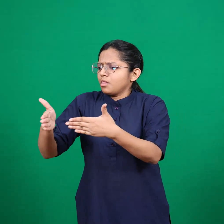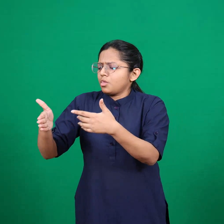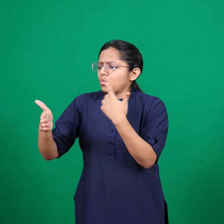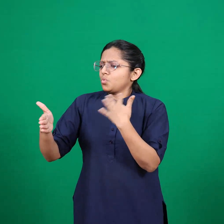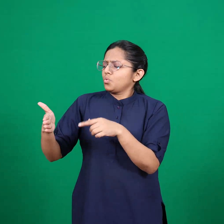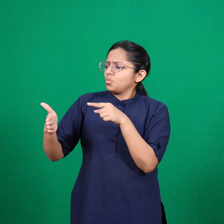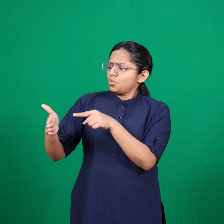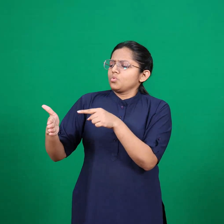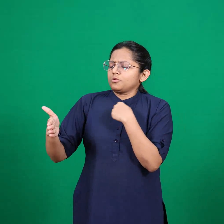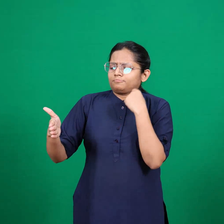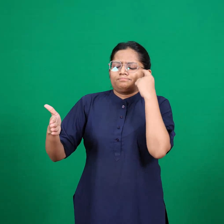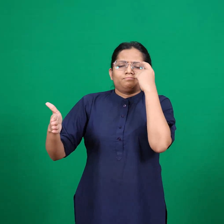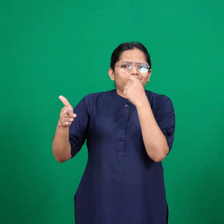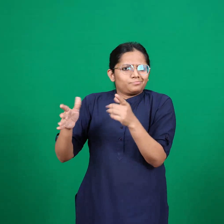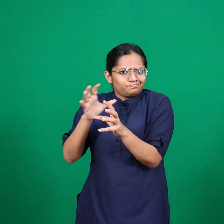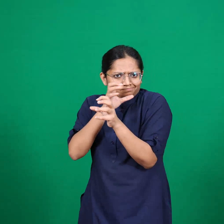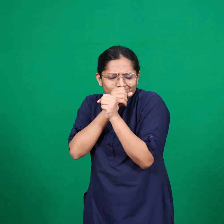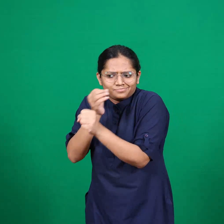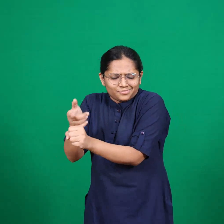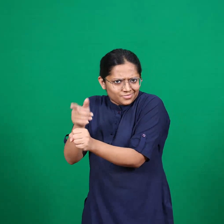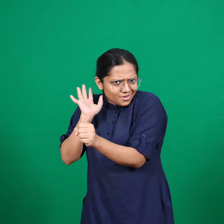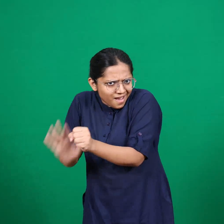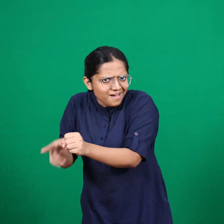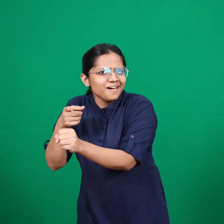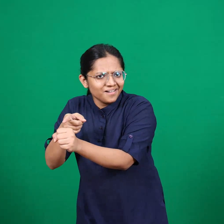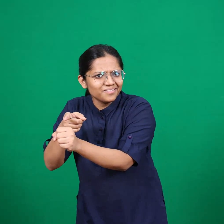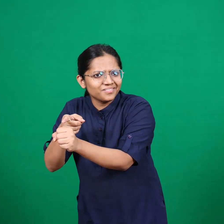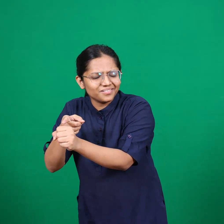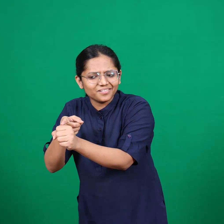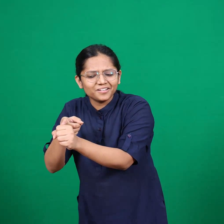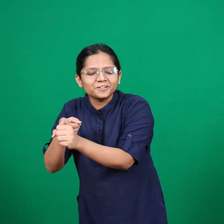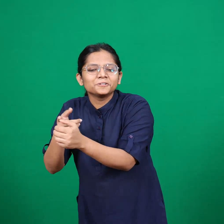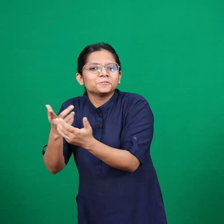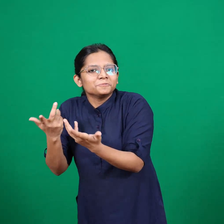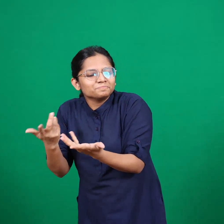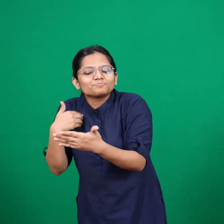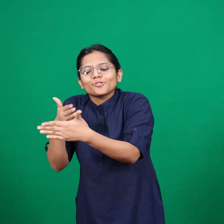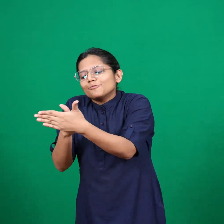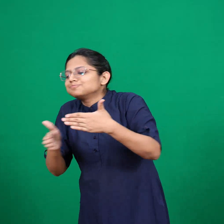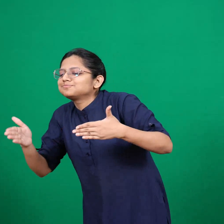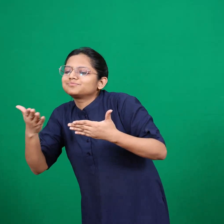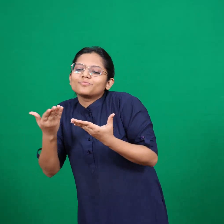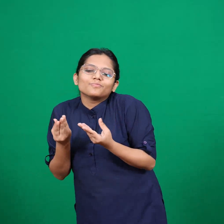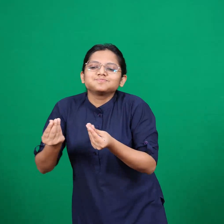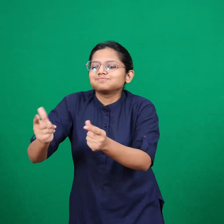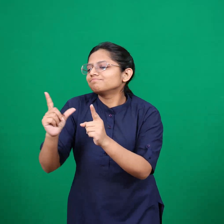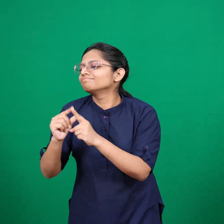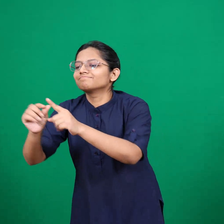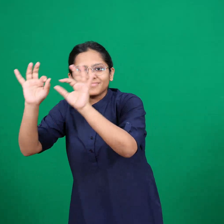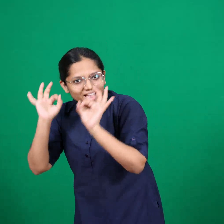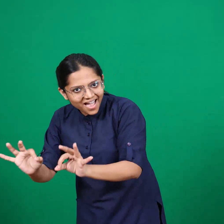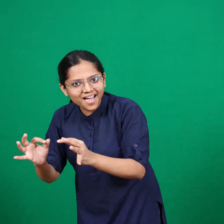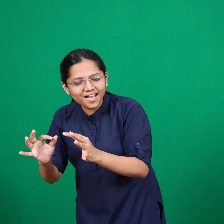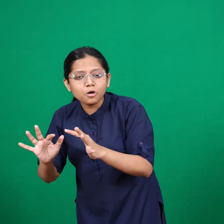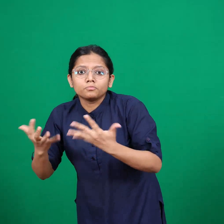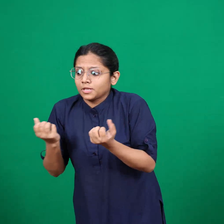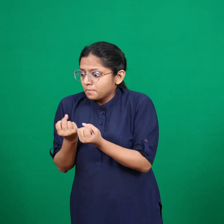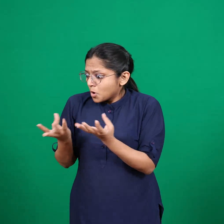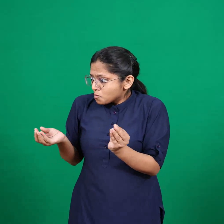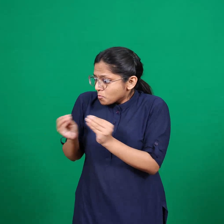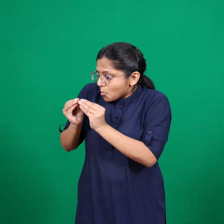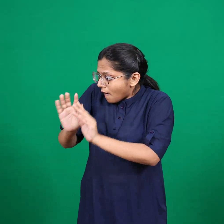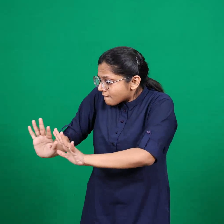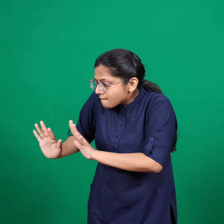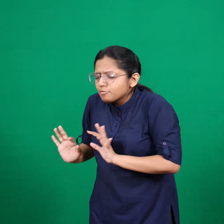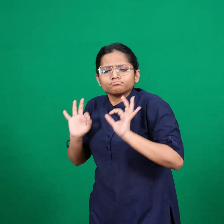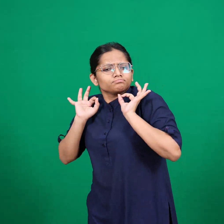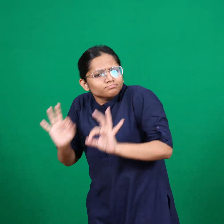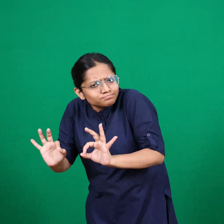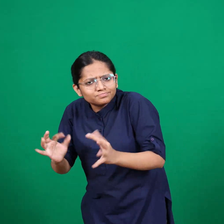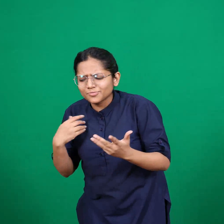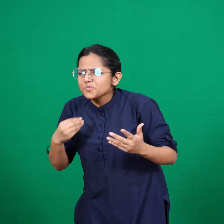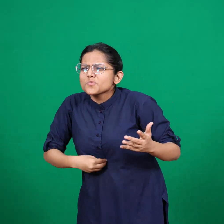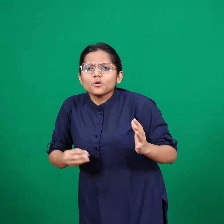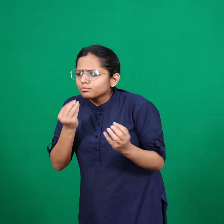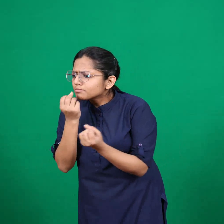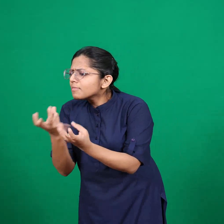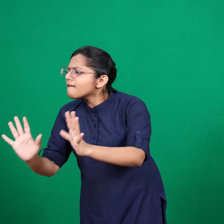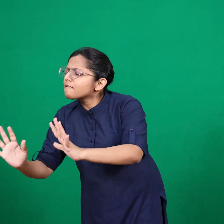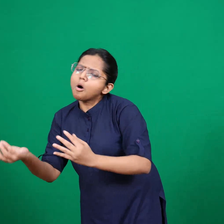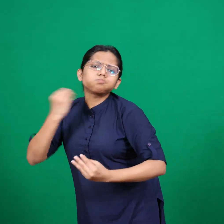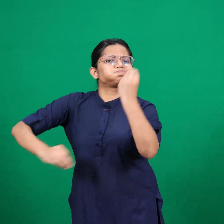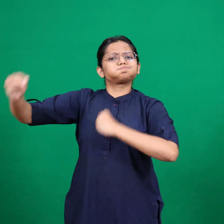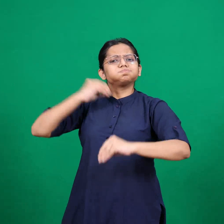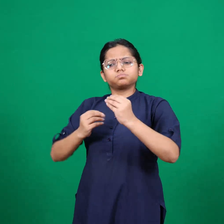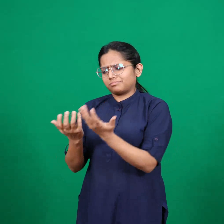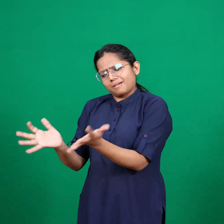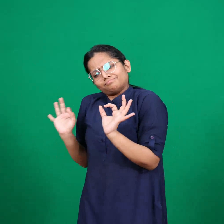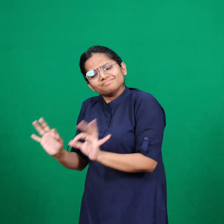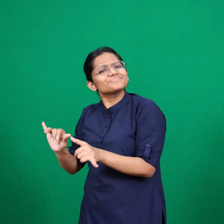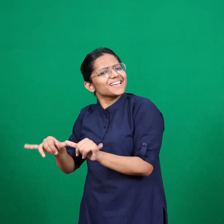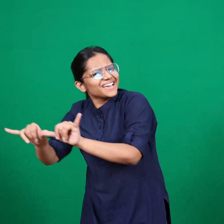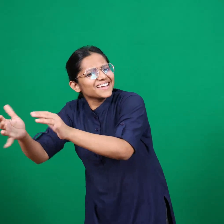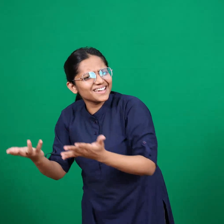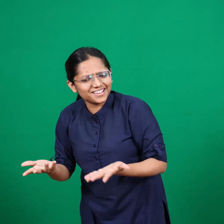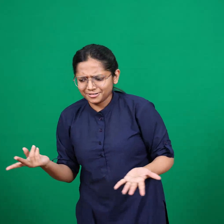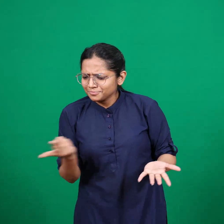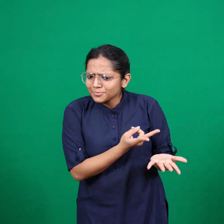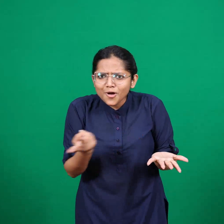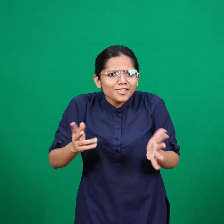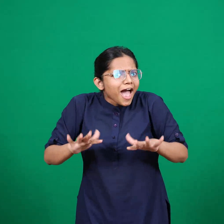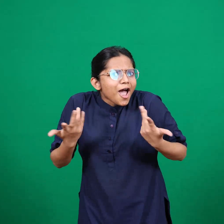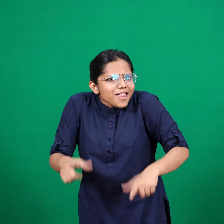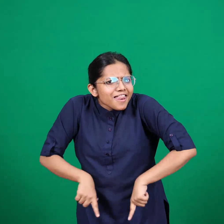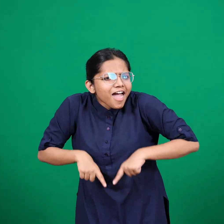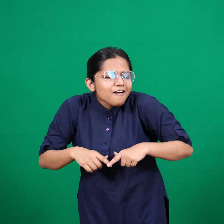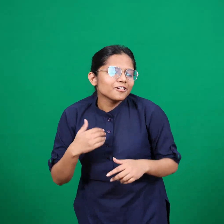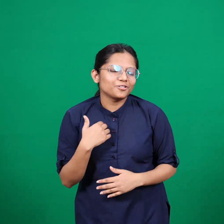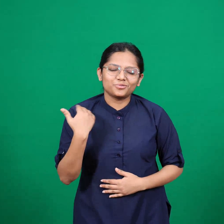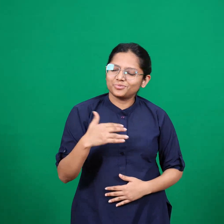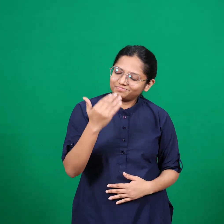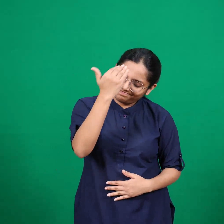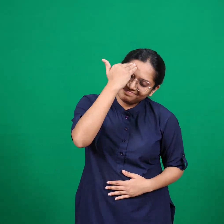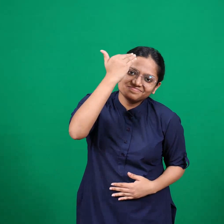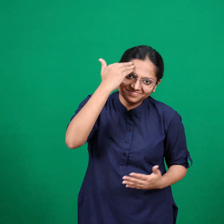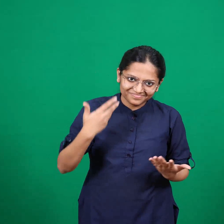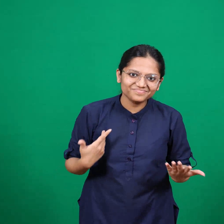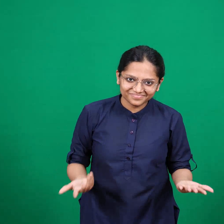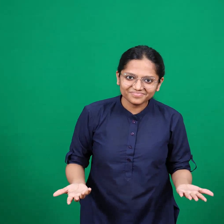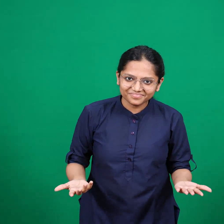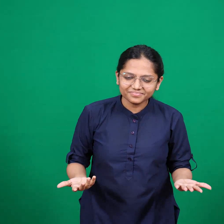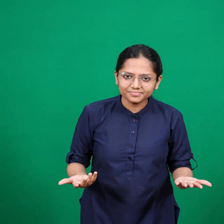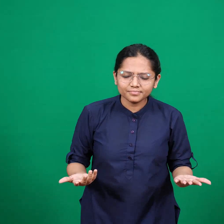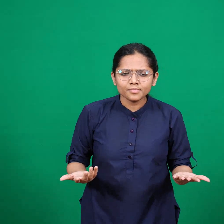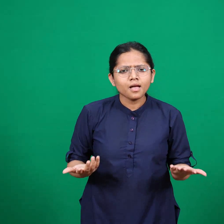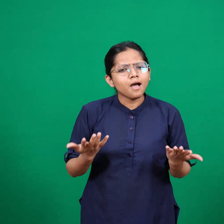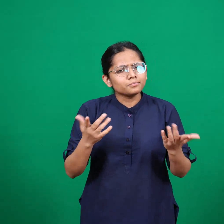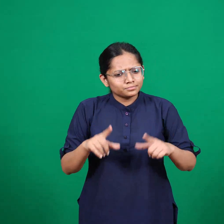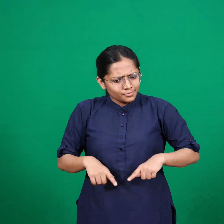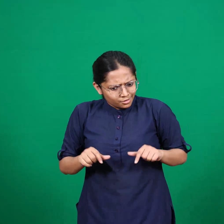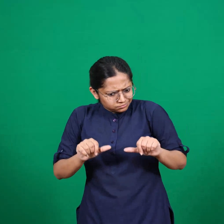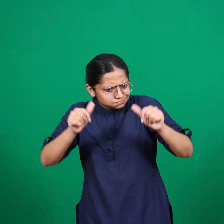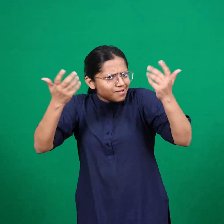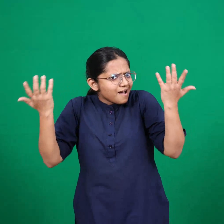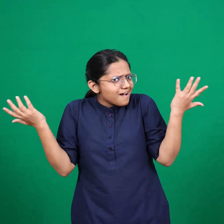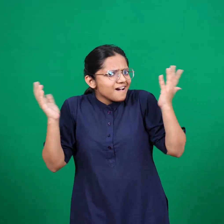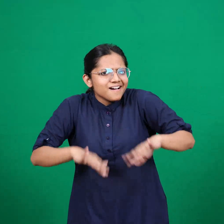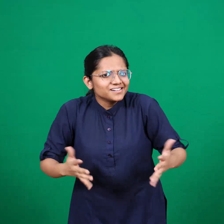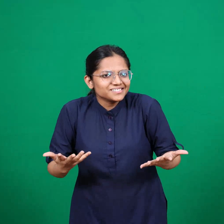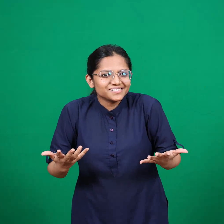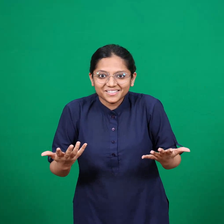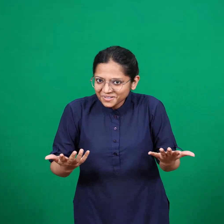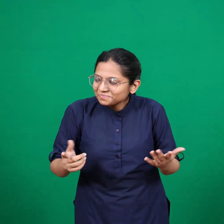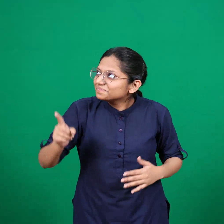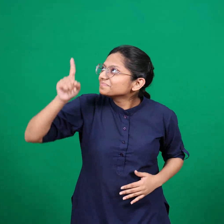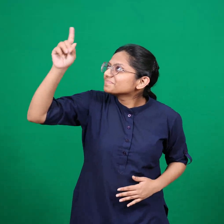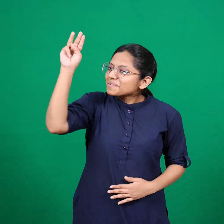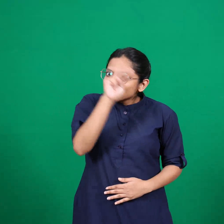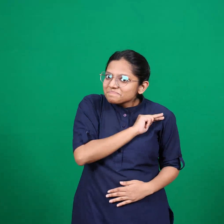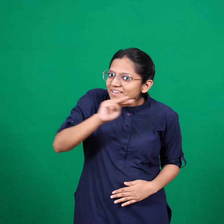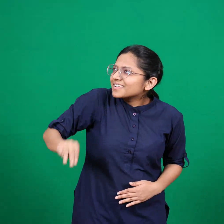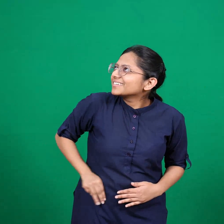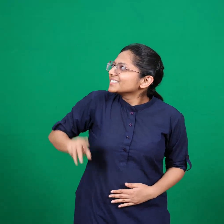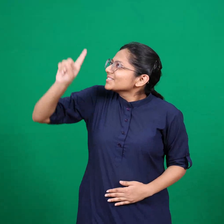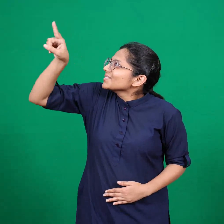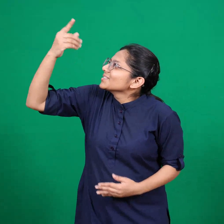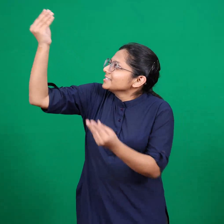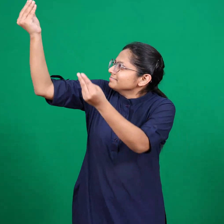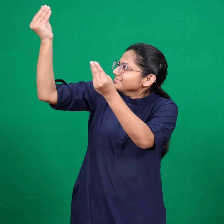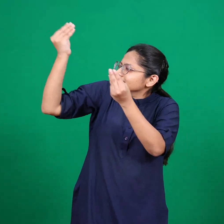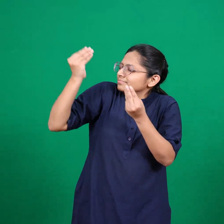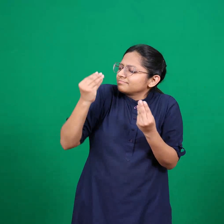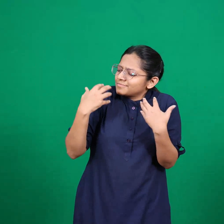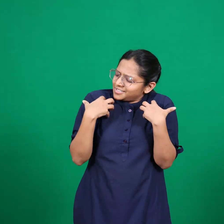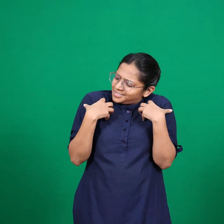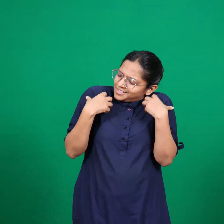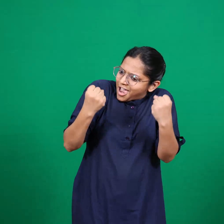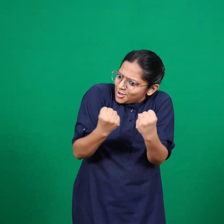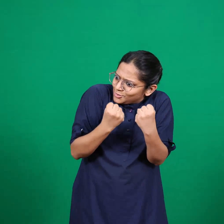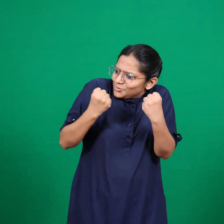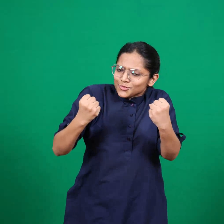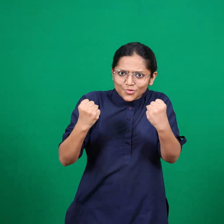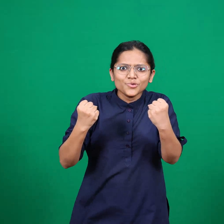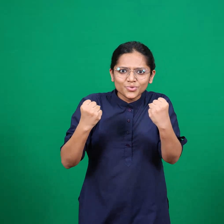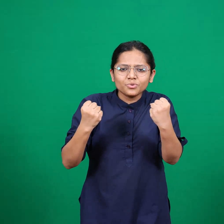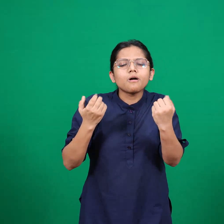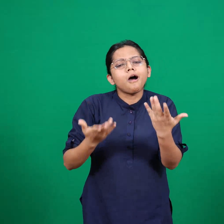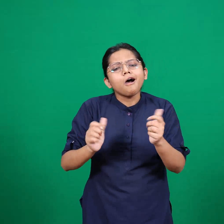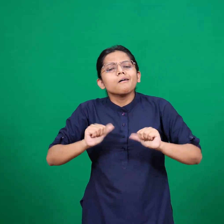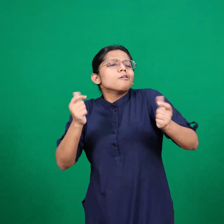I am accustomed to any and every situation- to being filled and being hungry, to having plenty and having need.